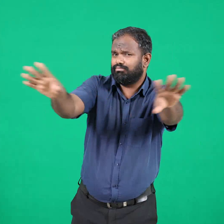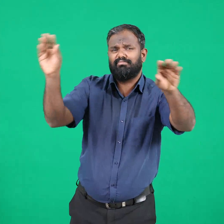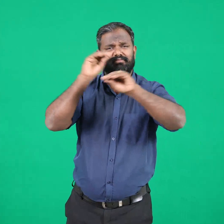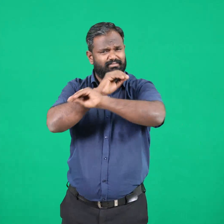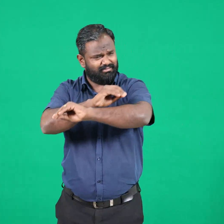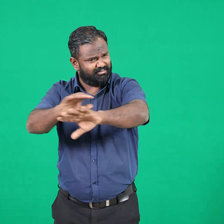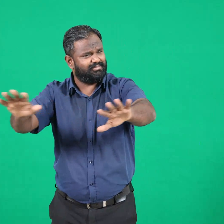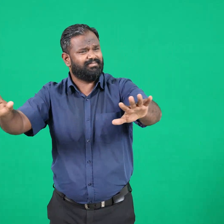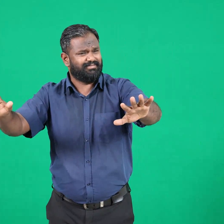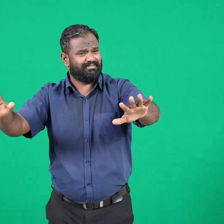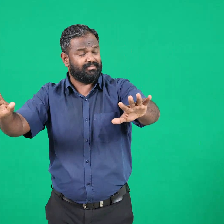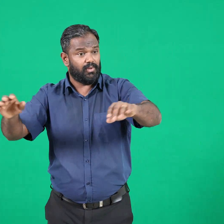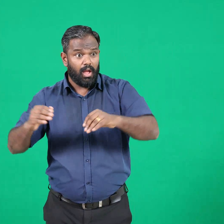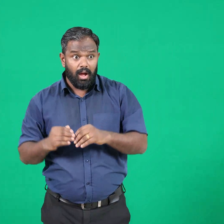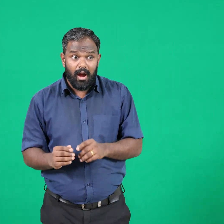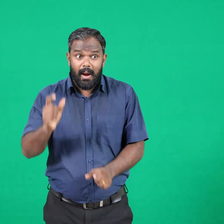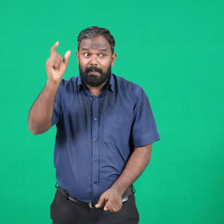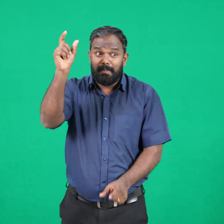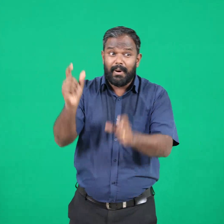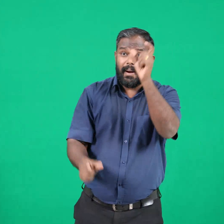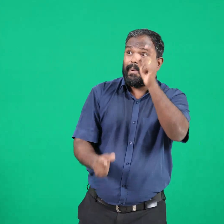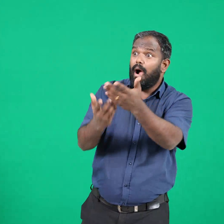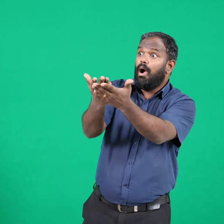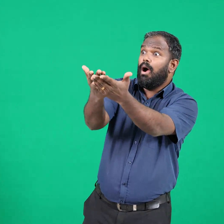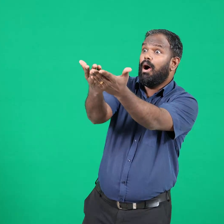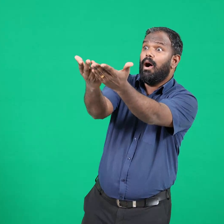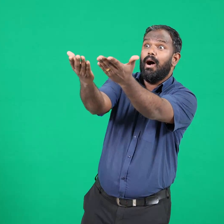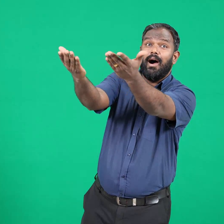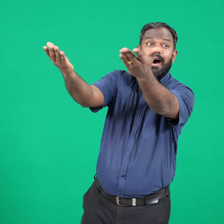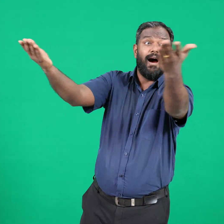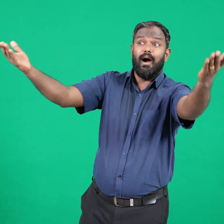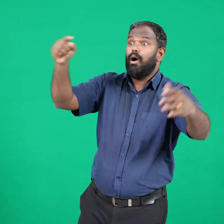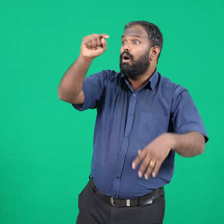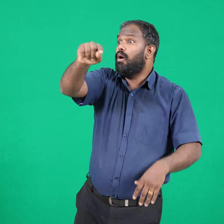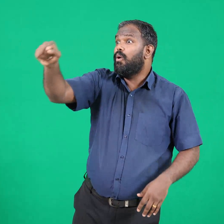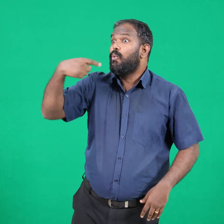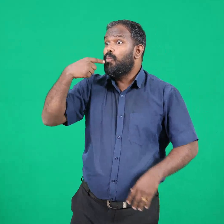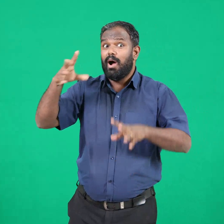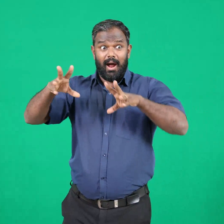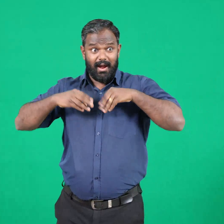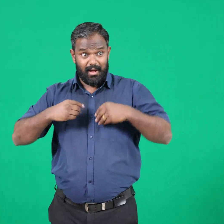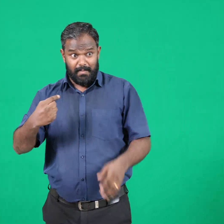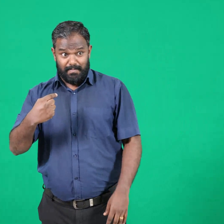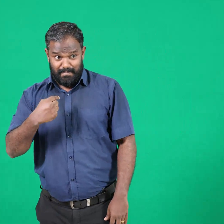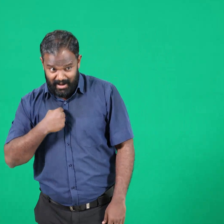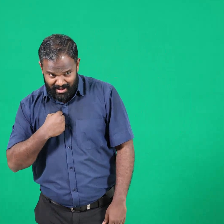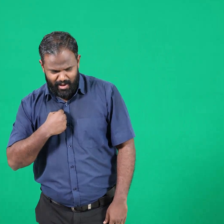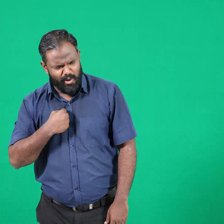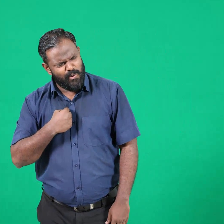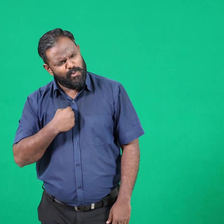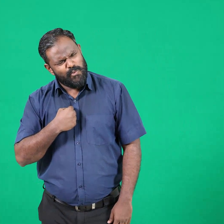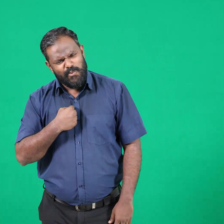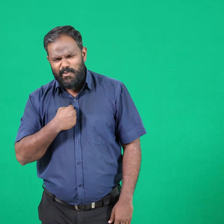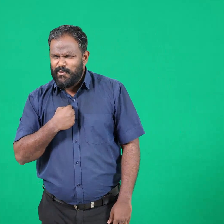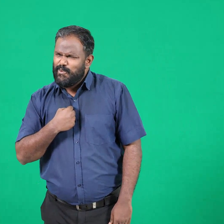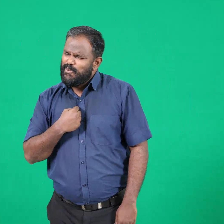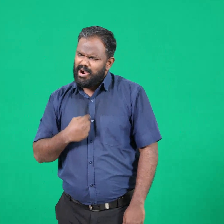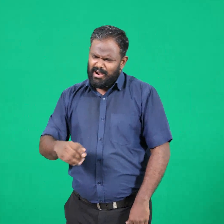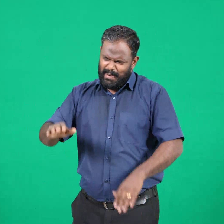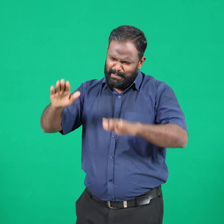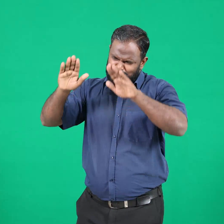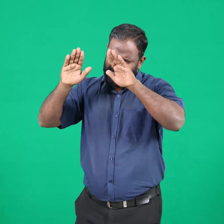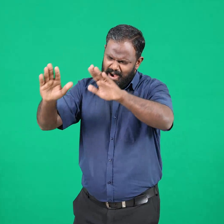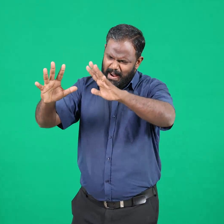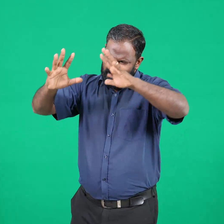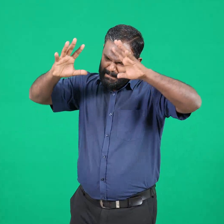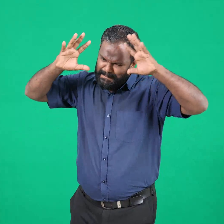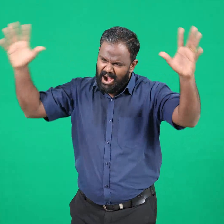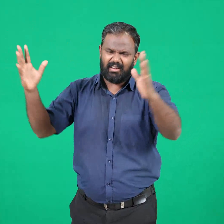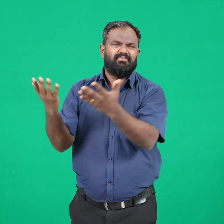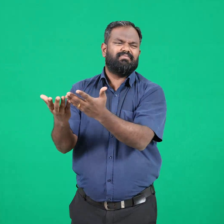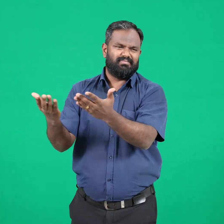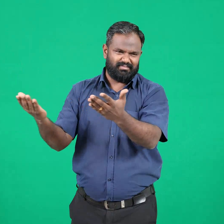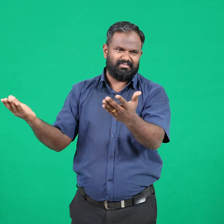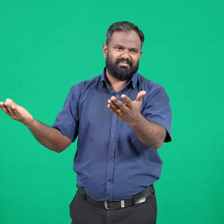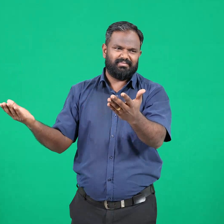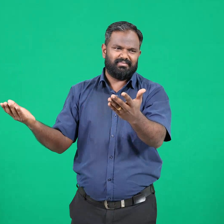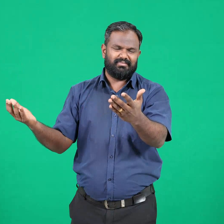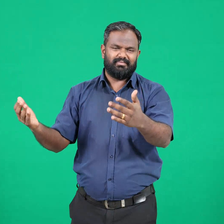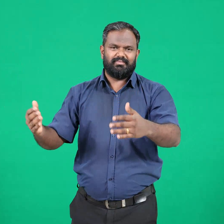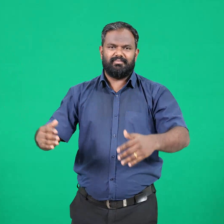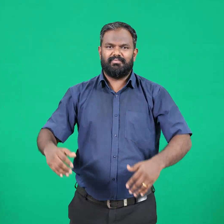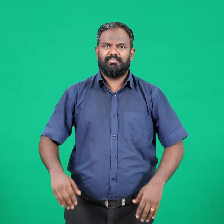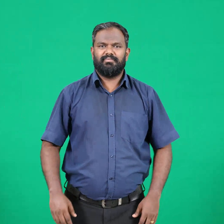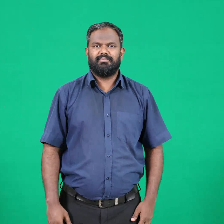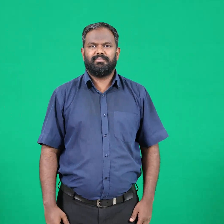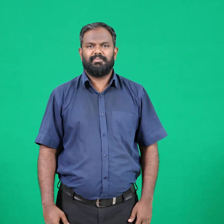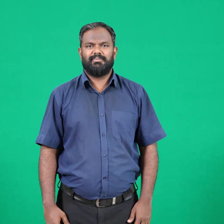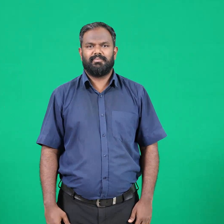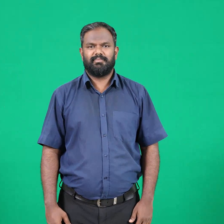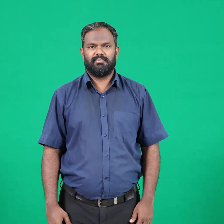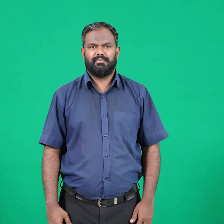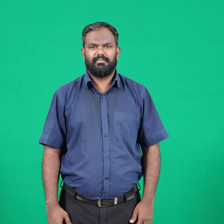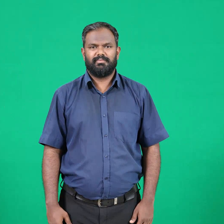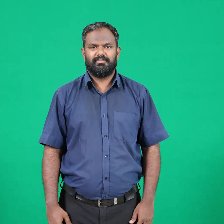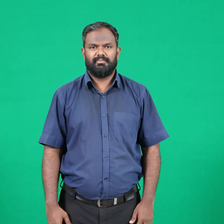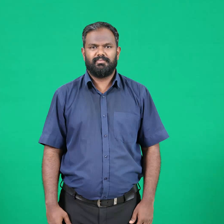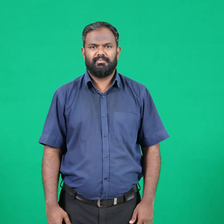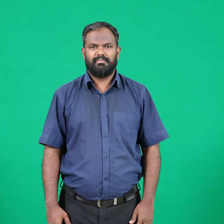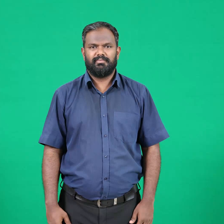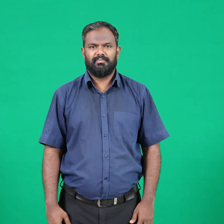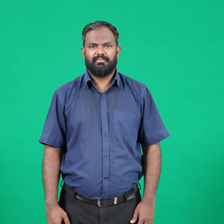Blessed is the one who does not fall away on account of Me."